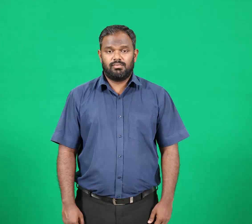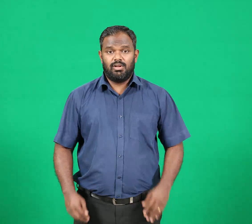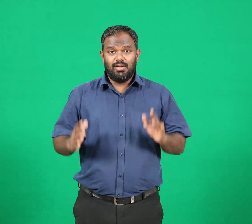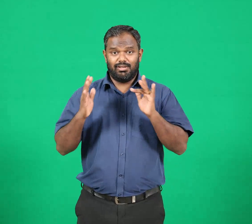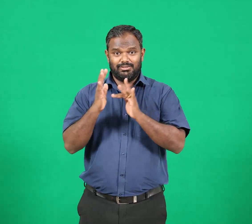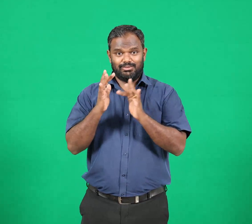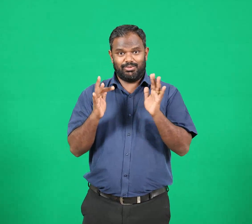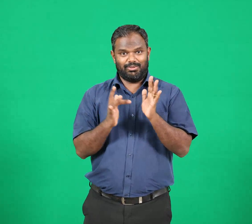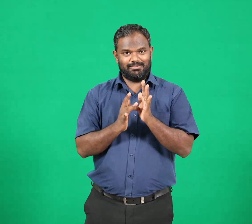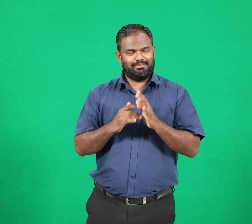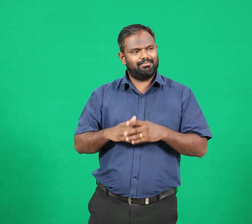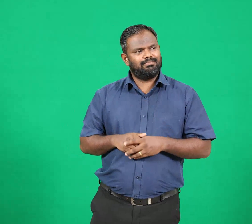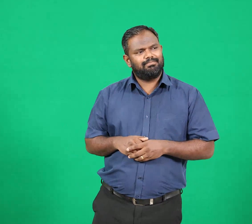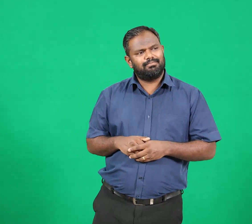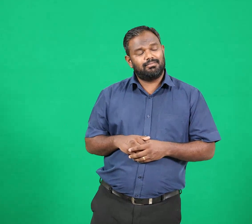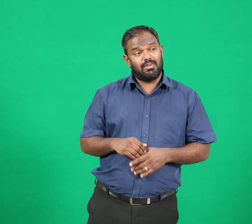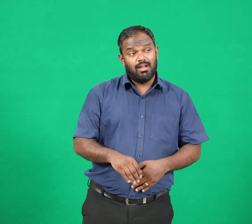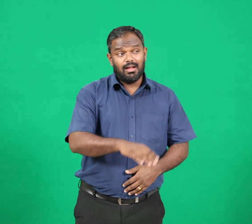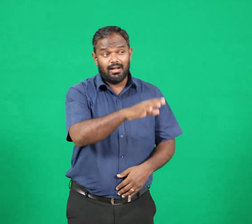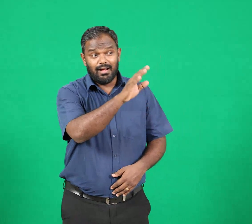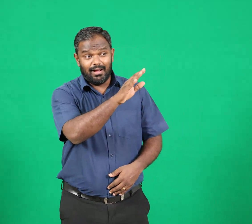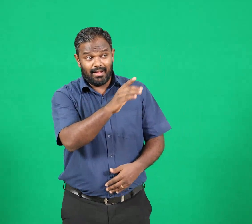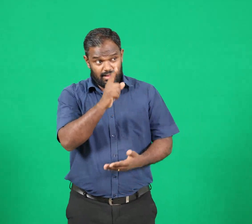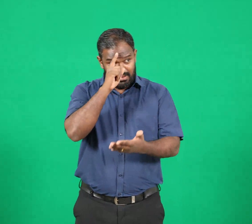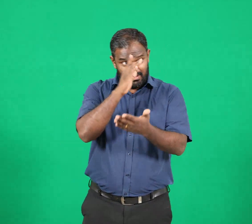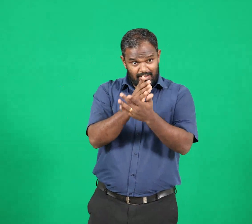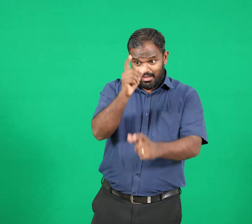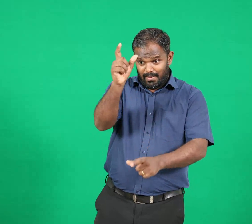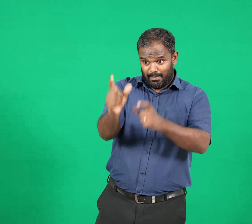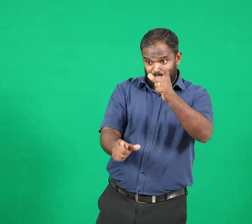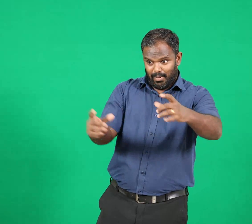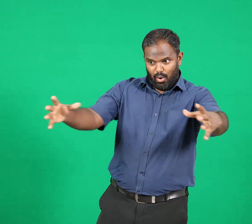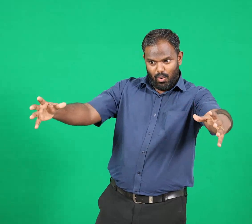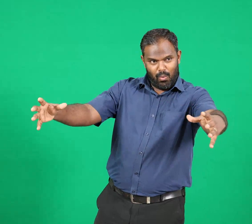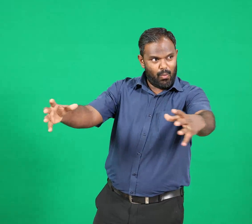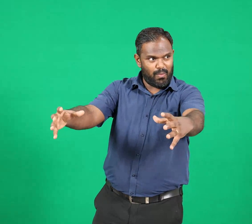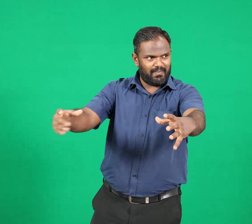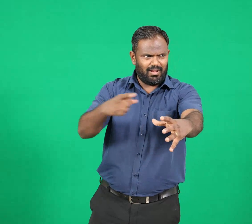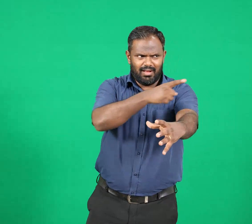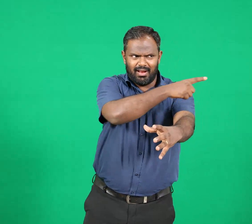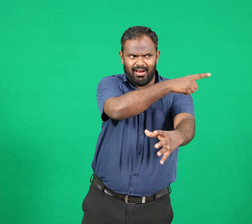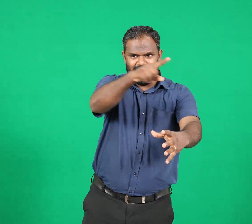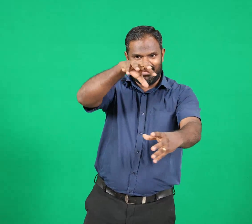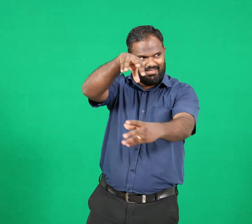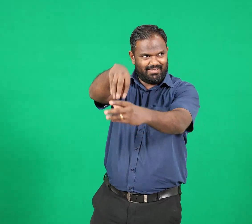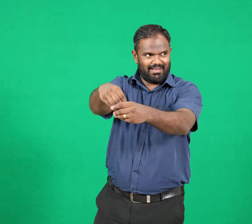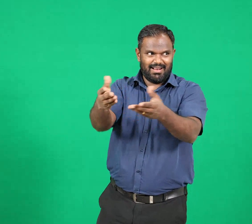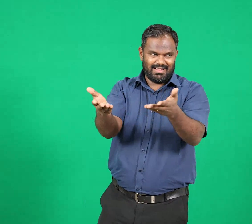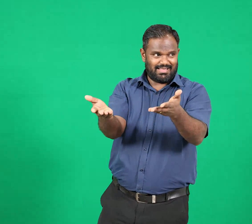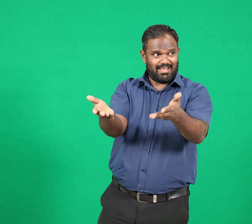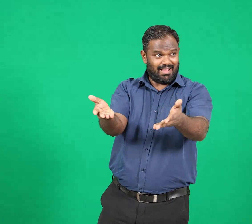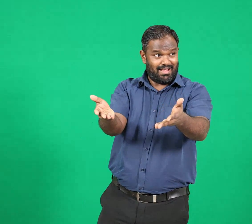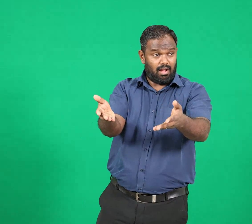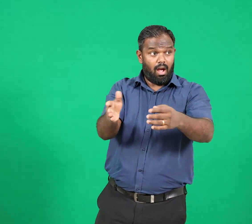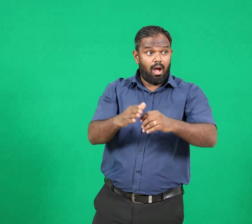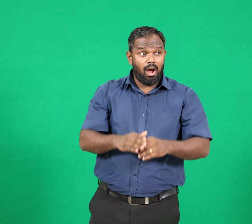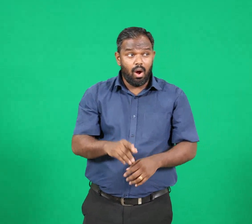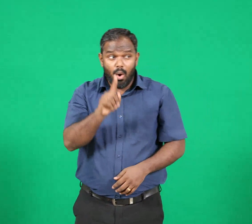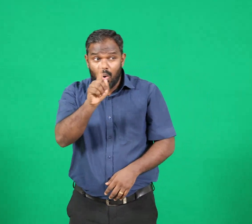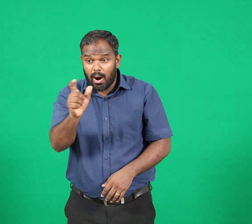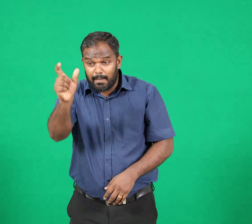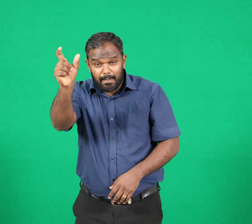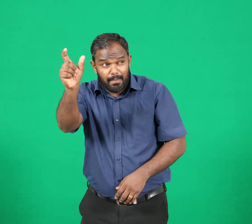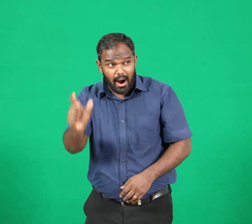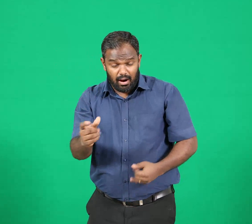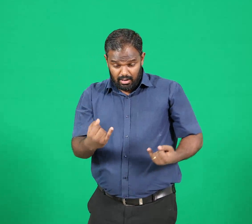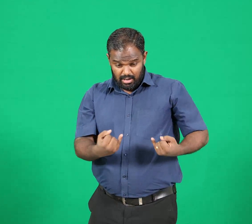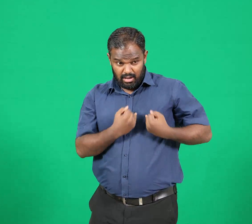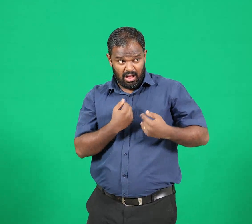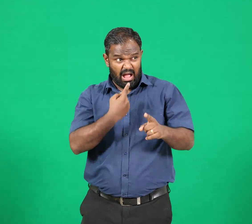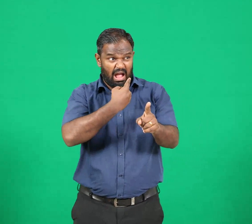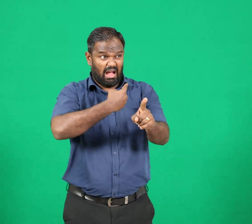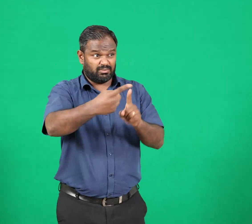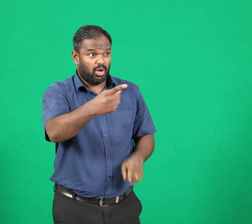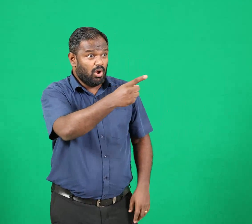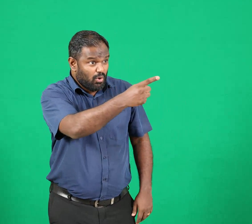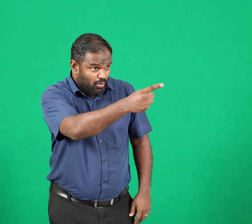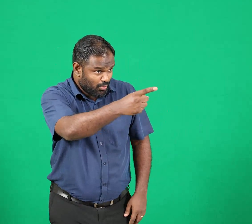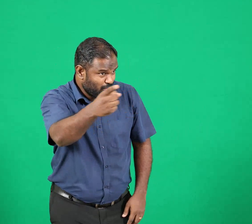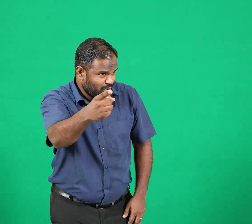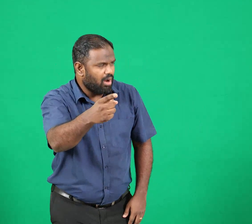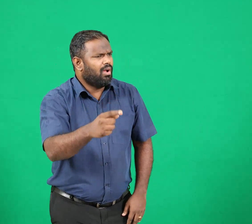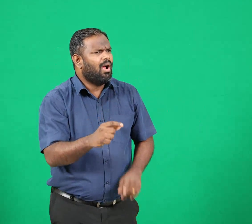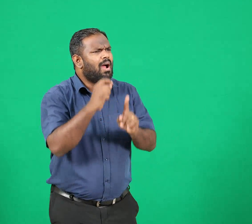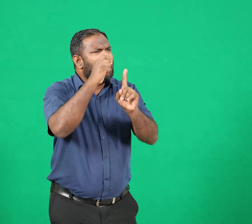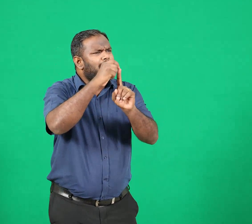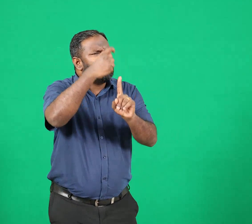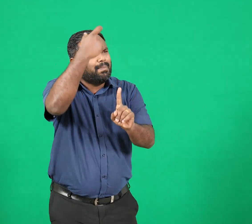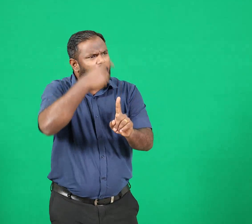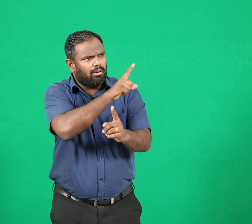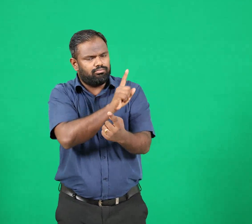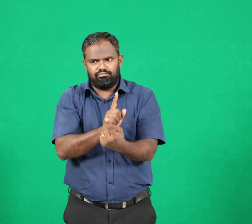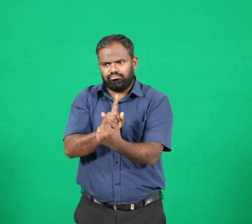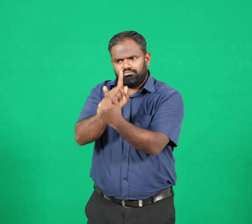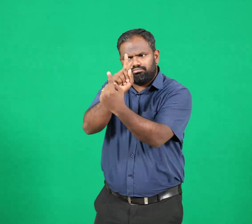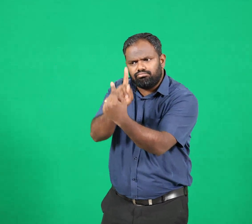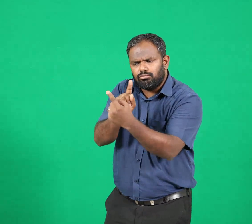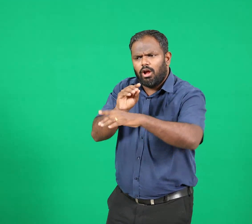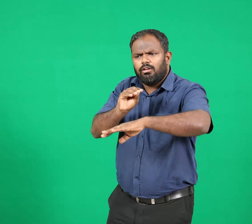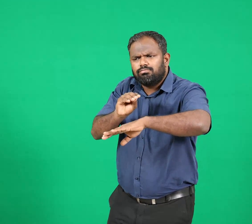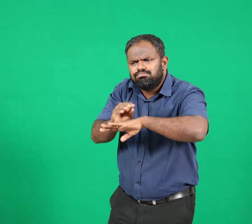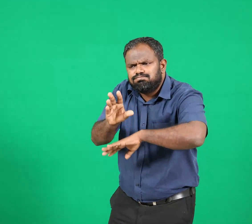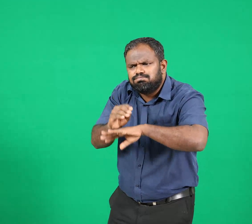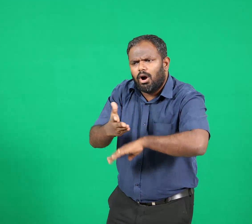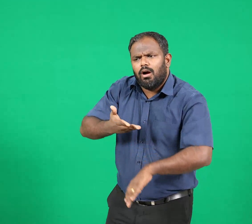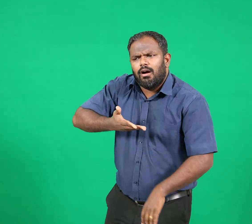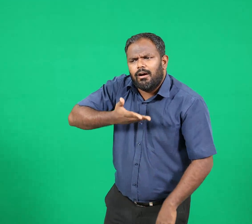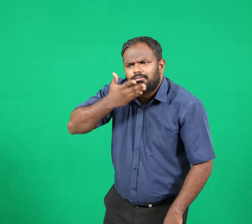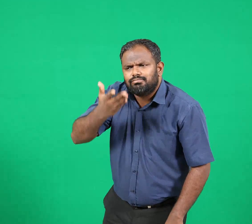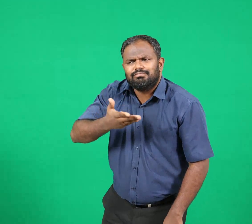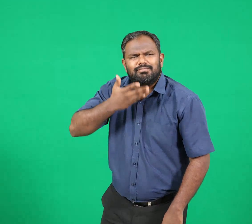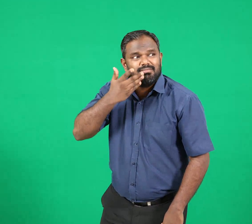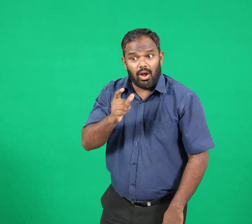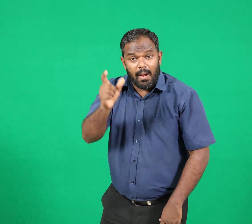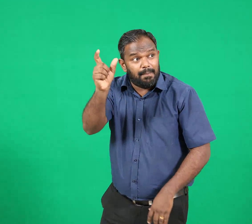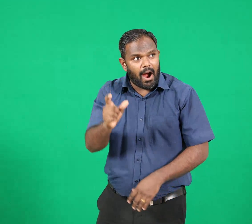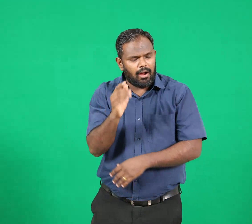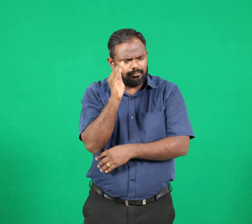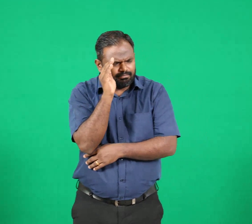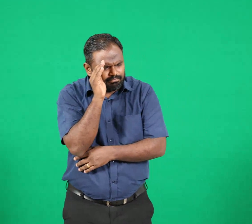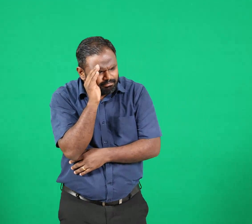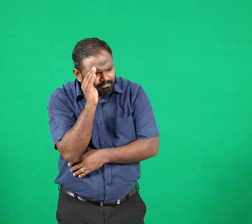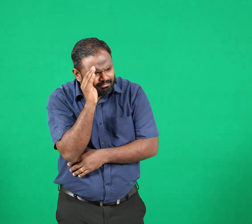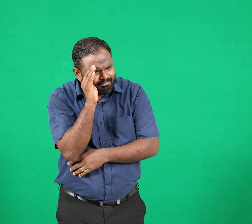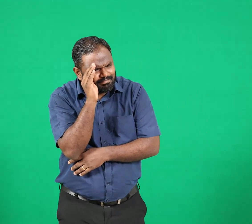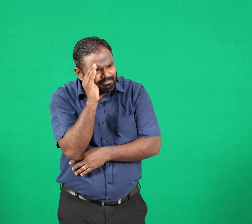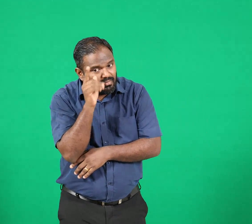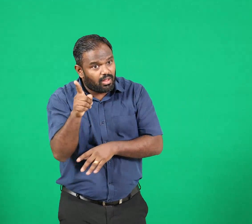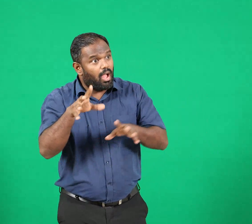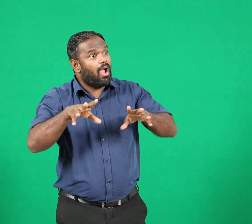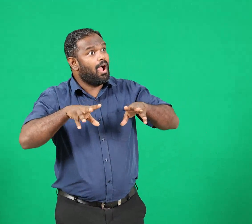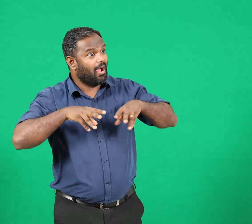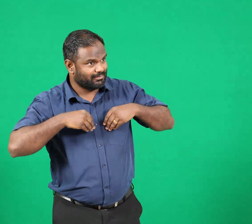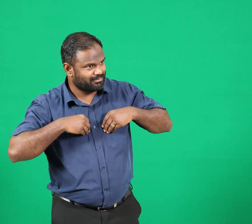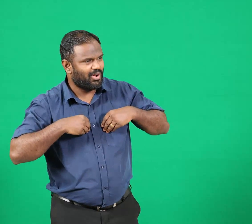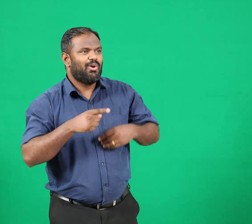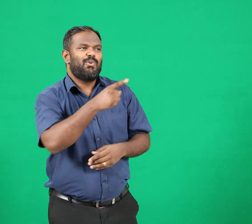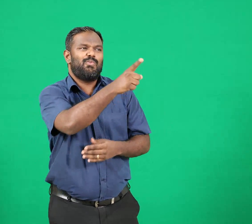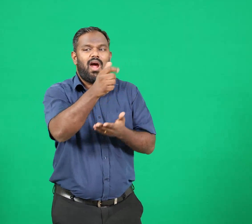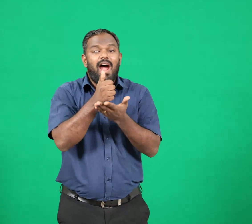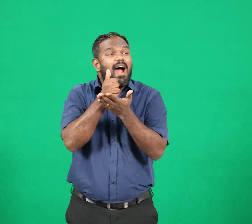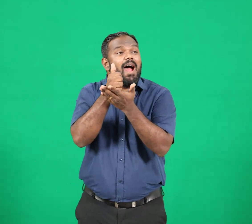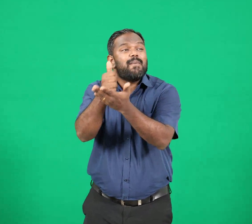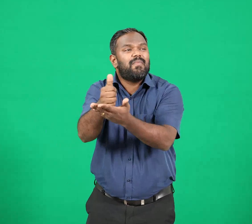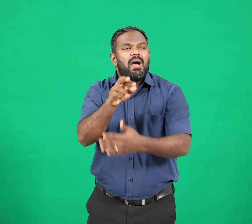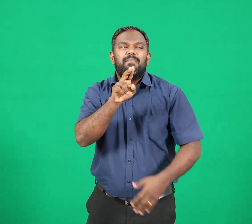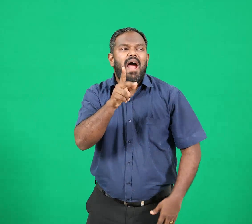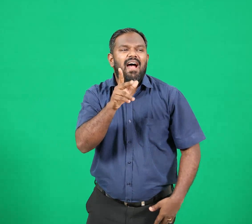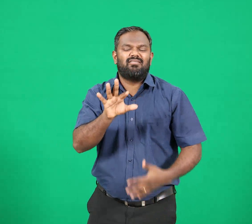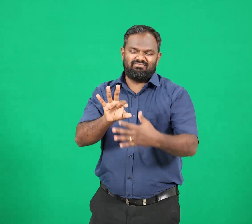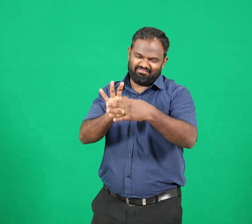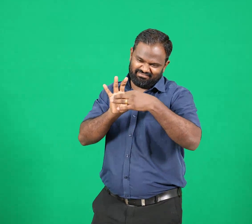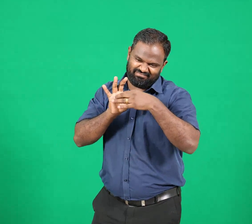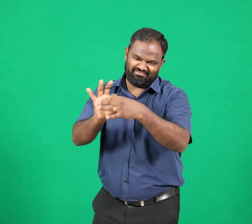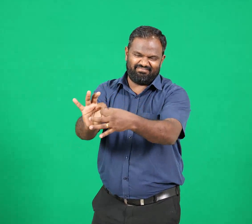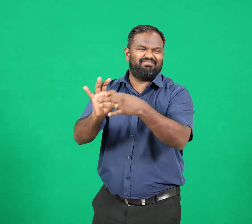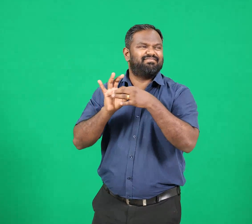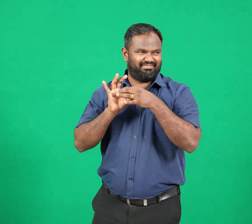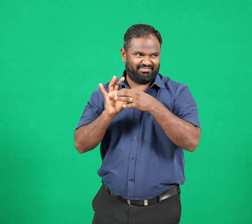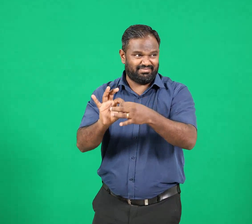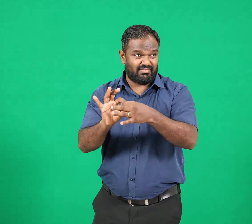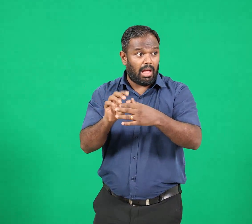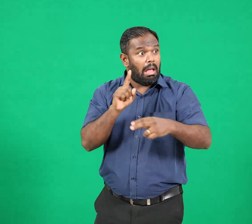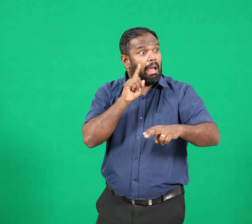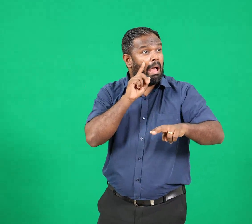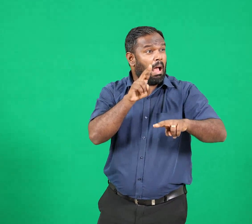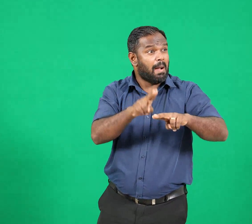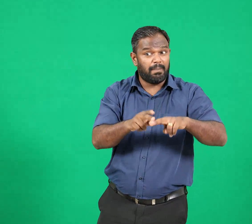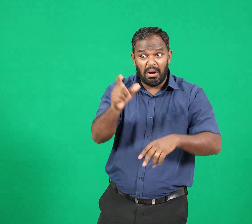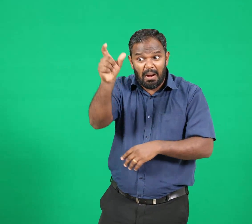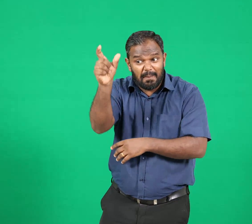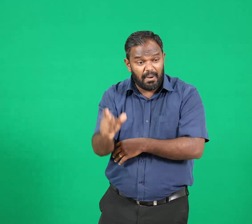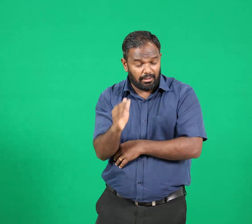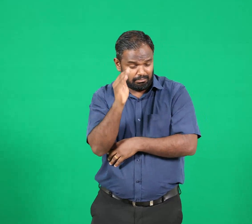If your brother sins against you, go and confront him privately. If he listens to you, you have won your brother over.